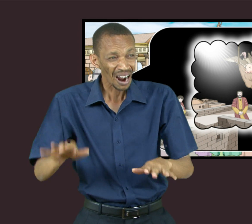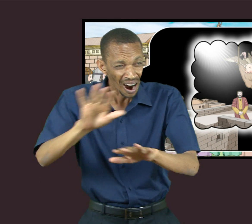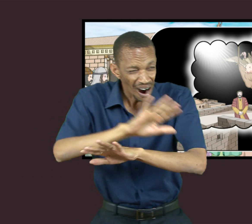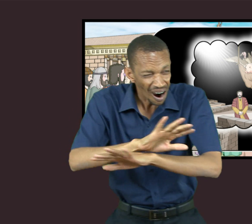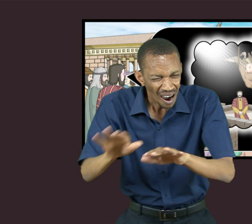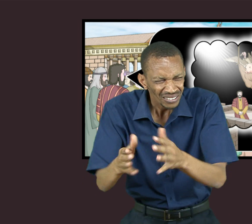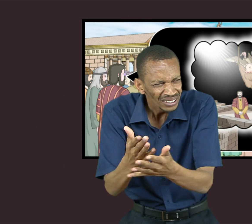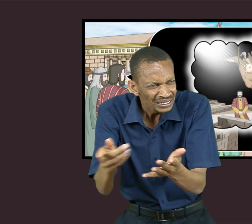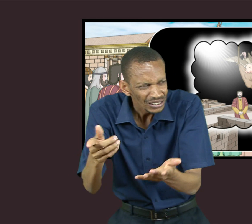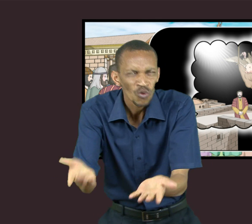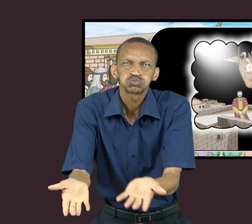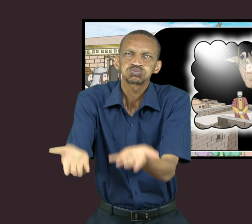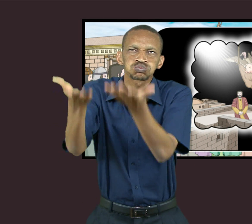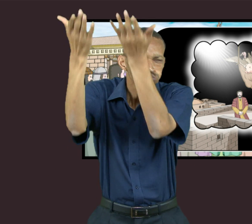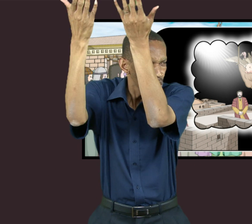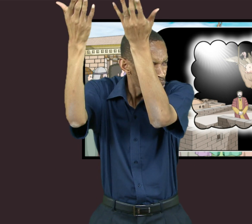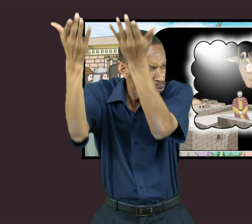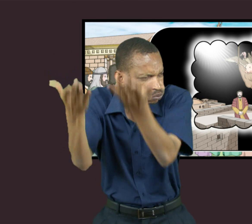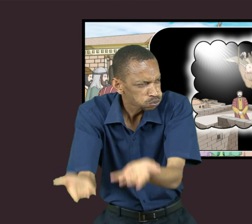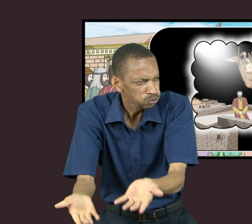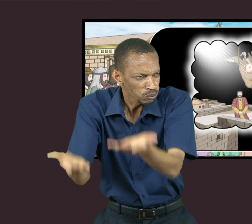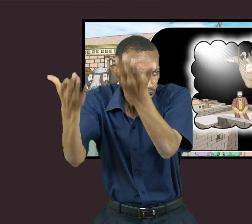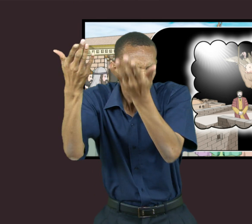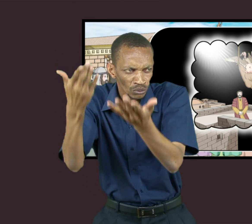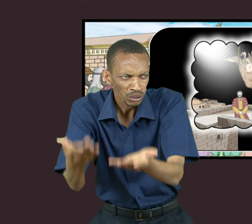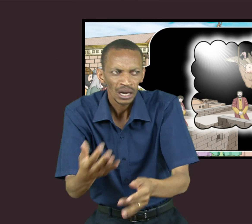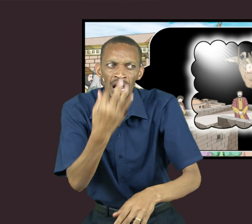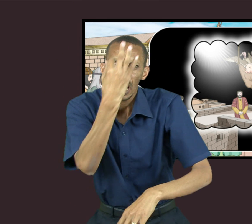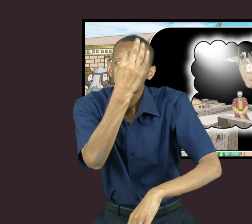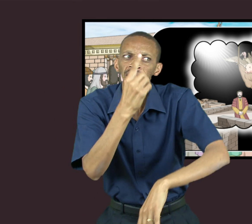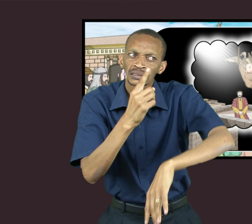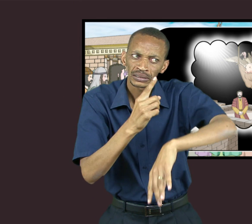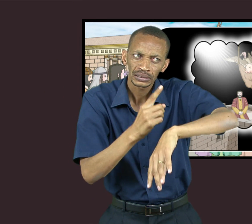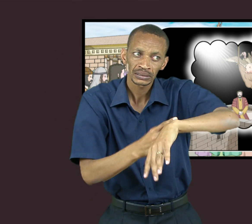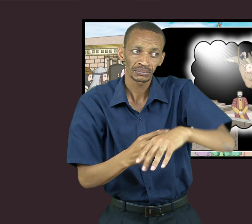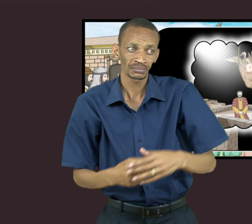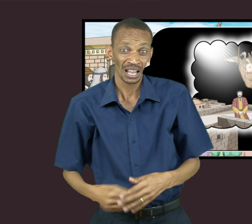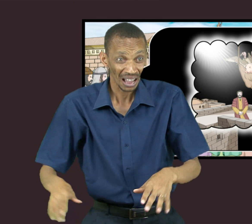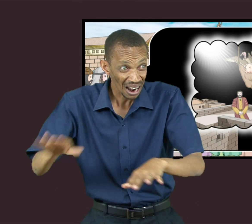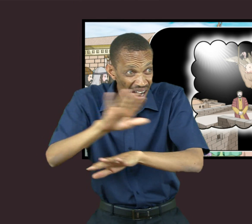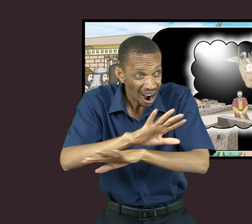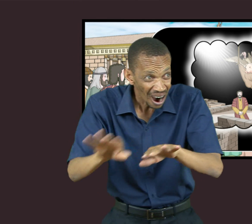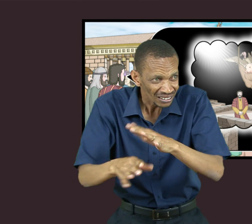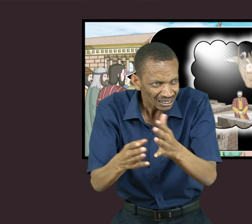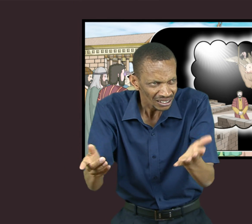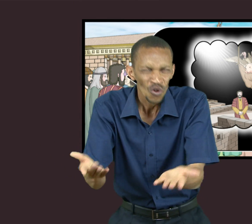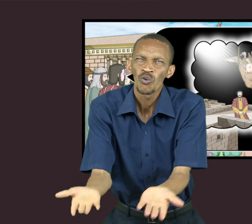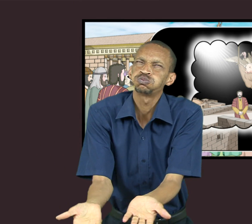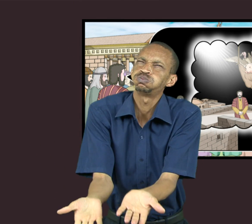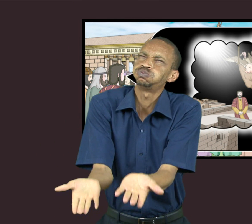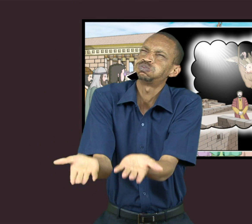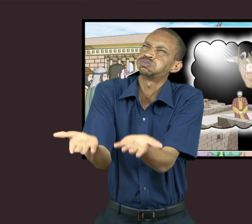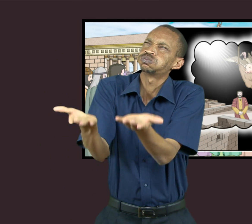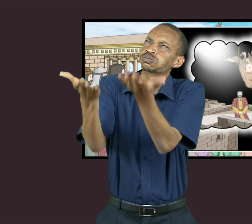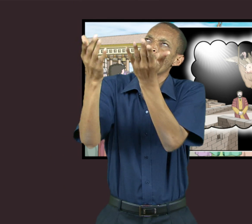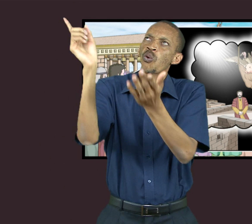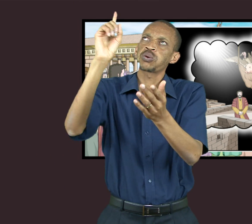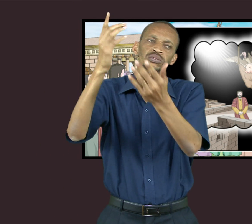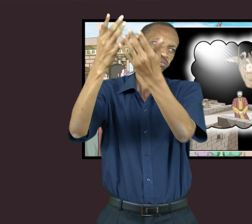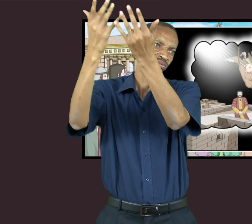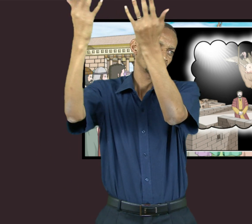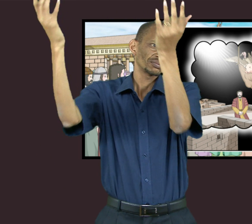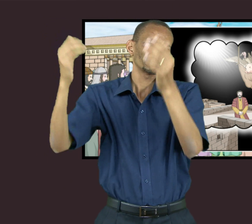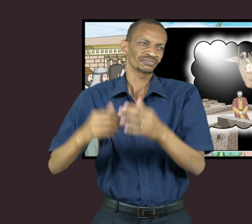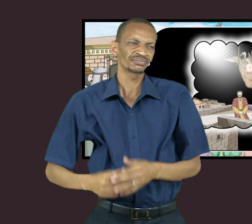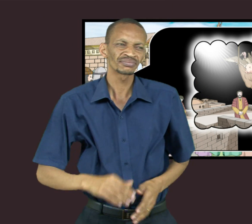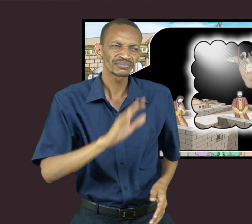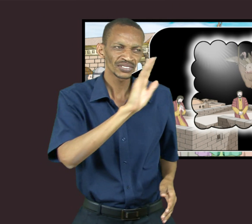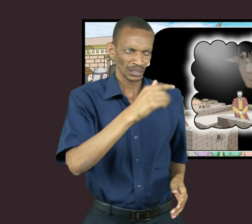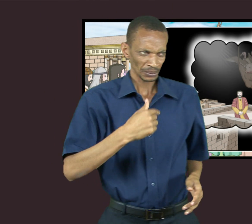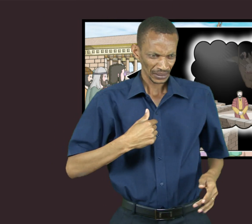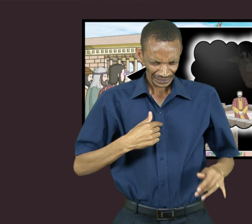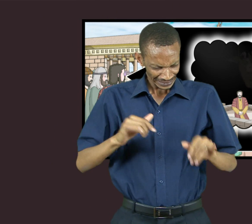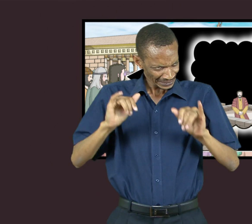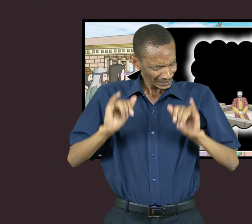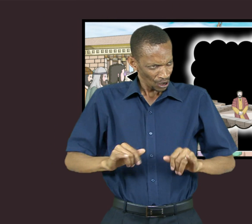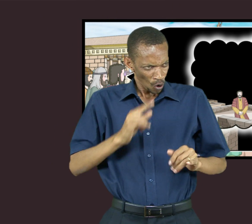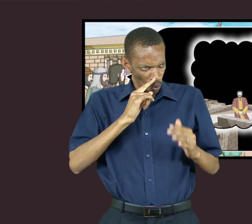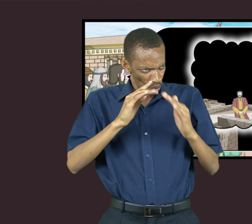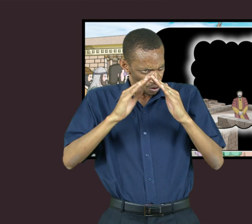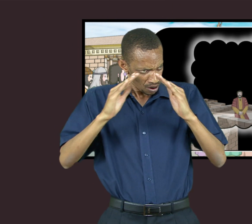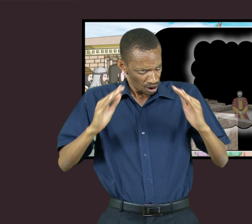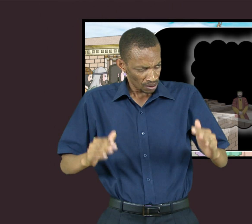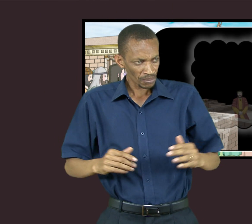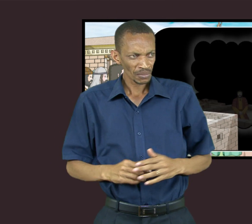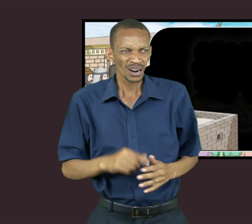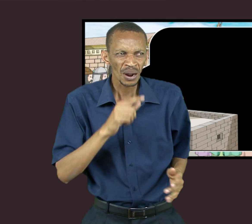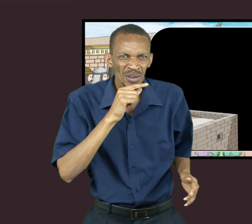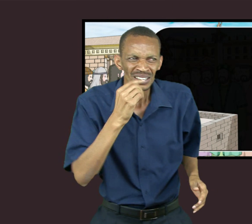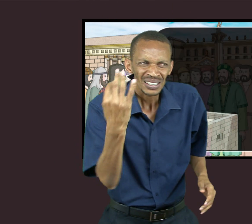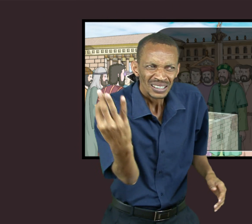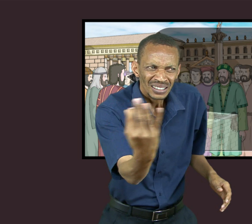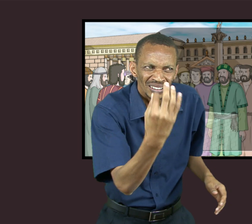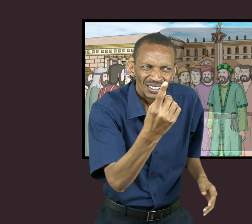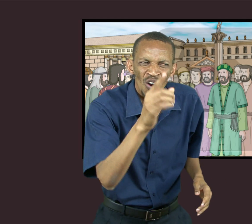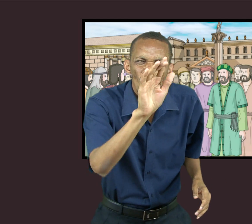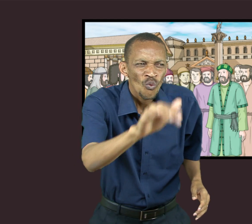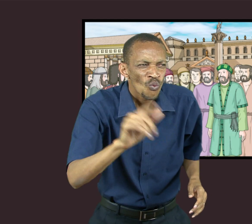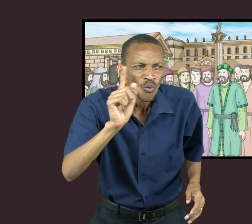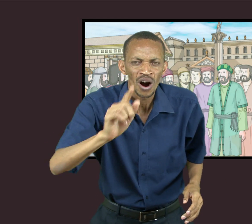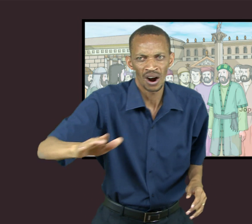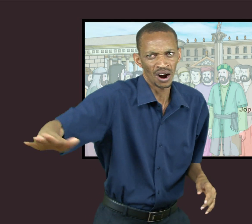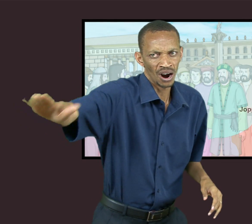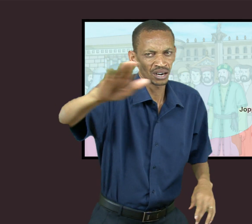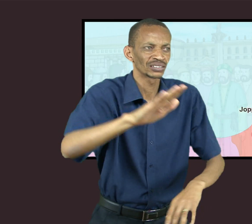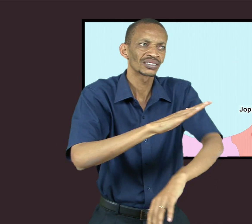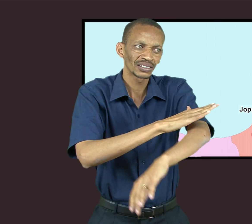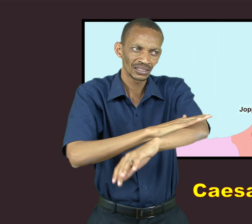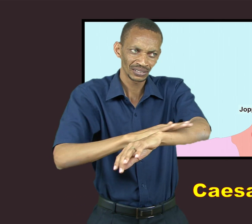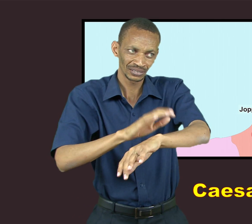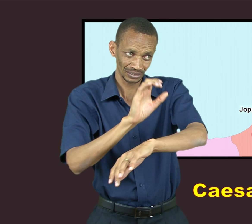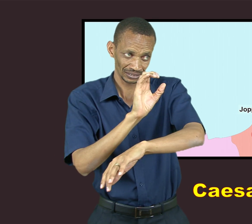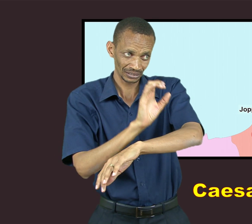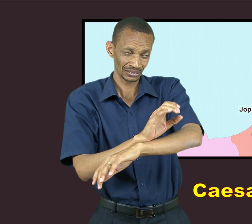This happened three times, and everything was drawn back up into heaven.